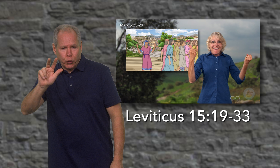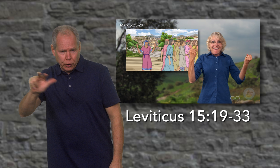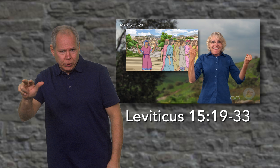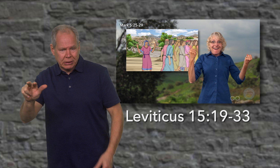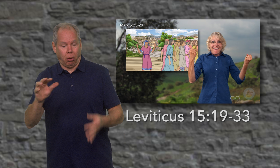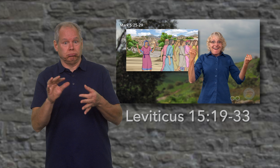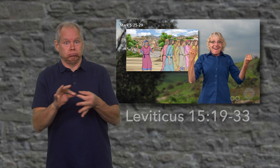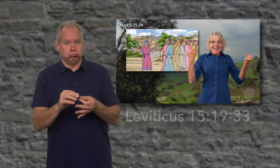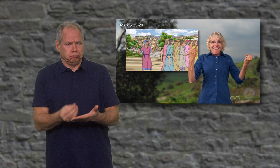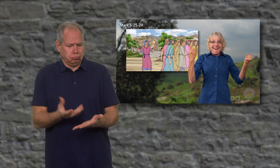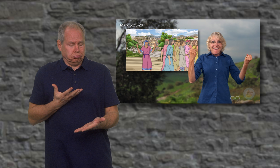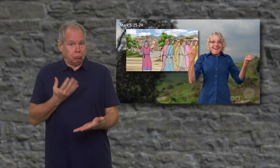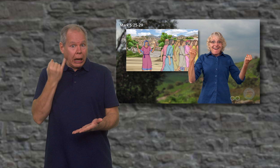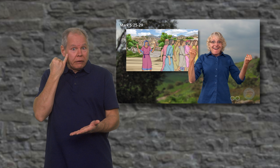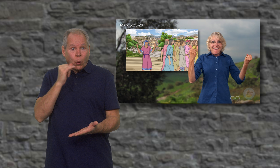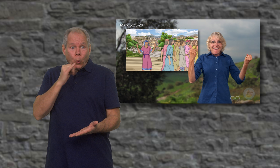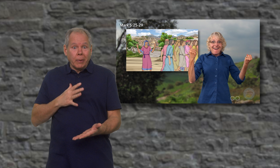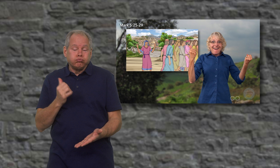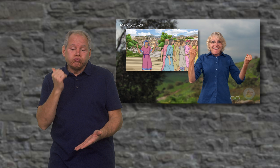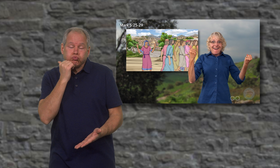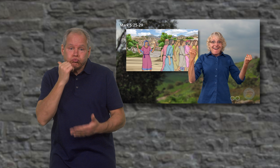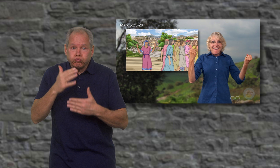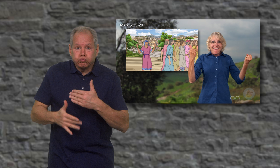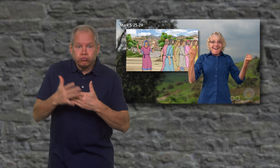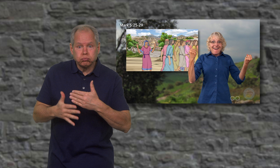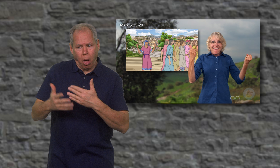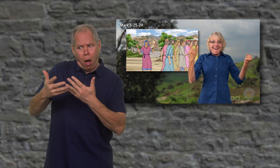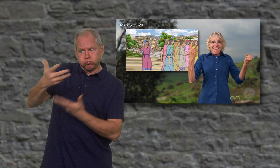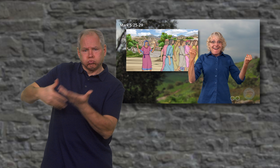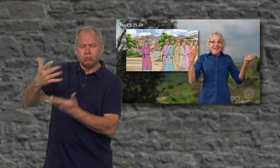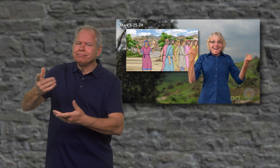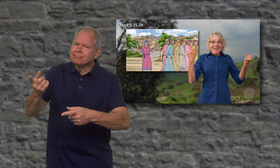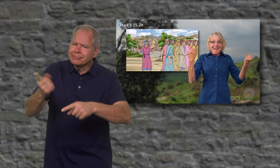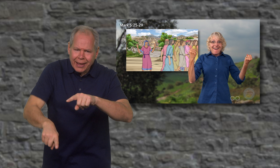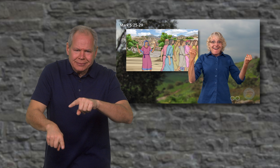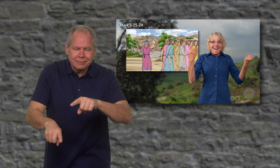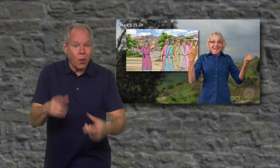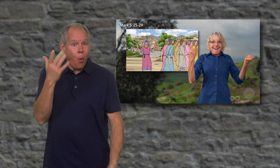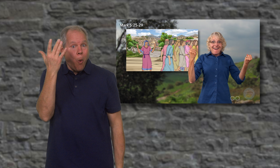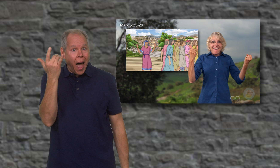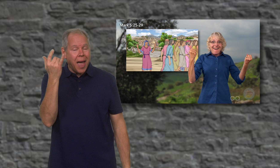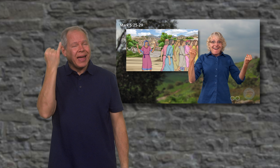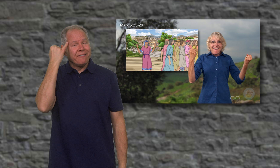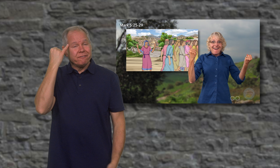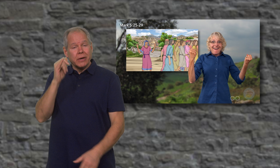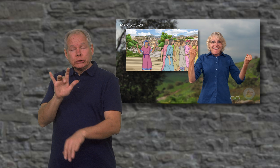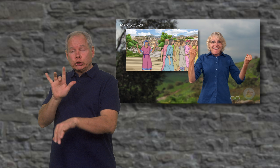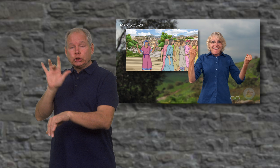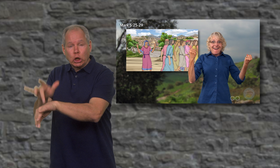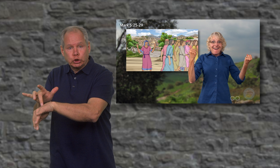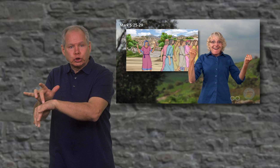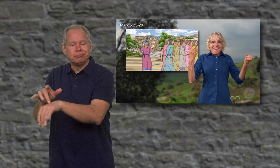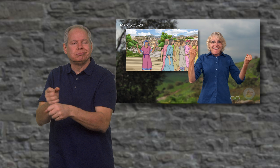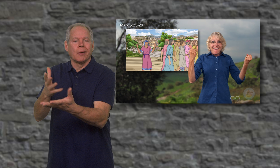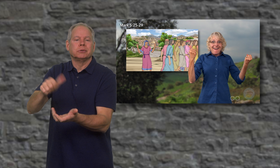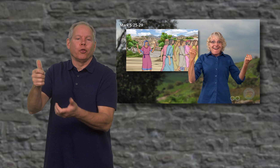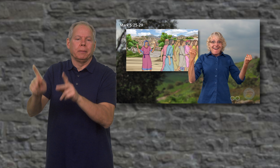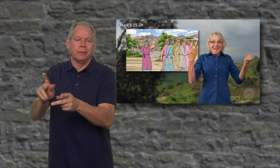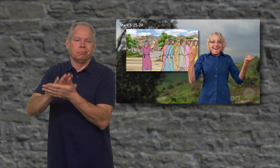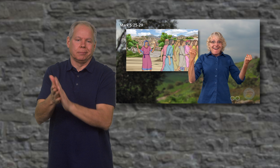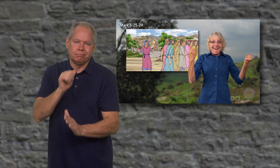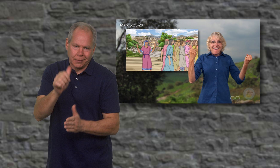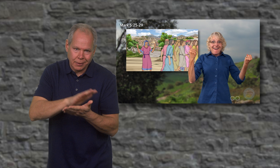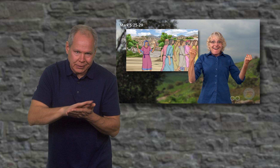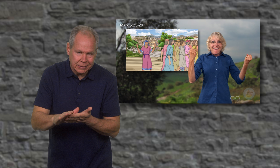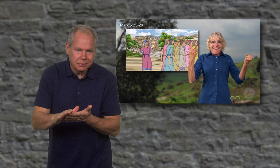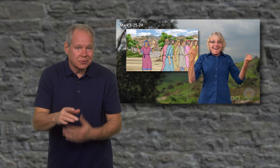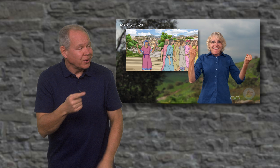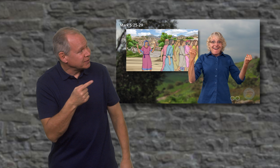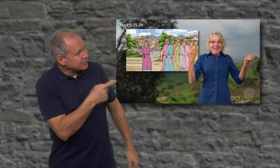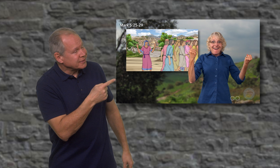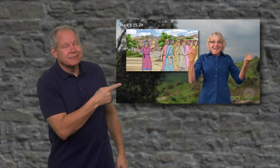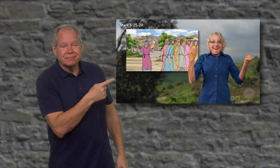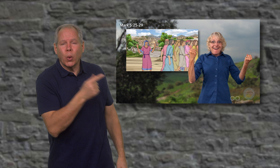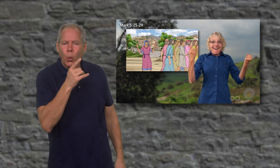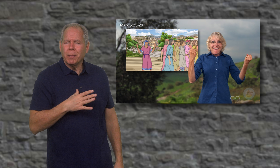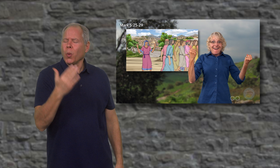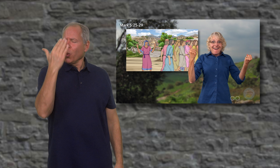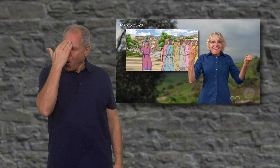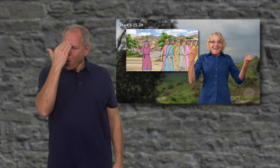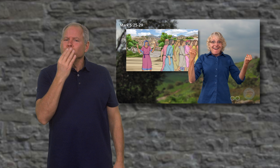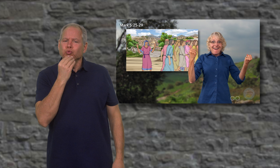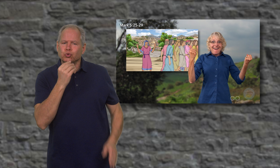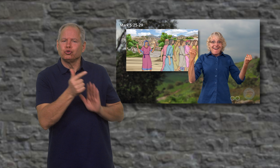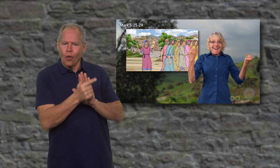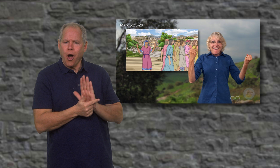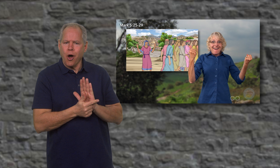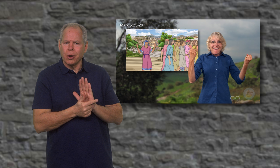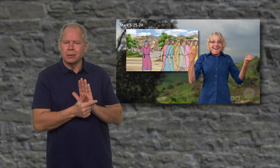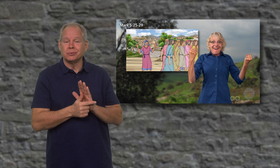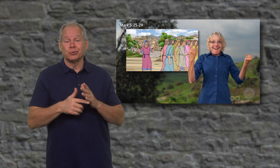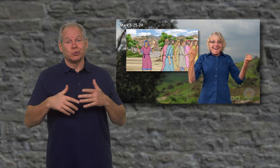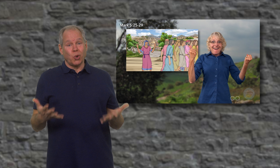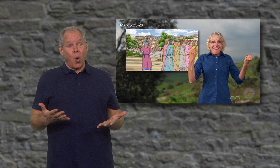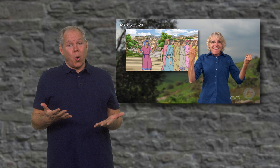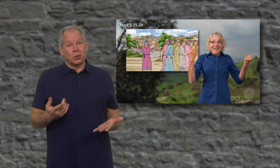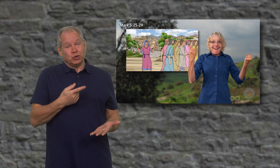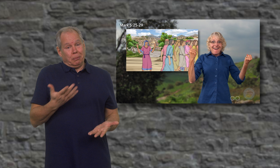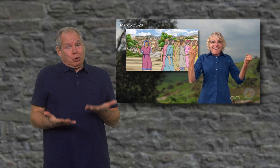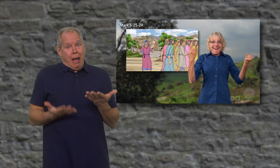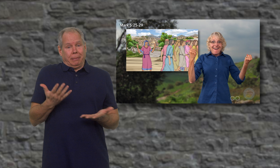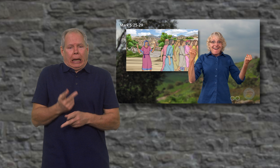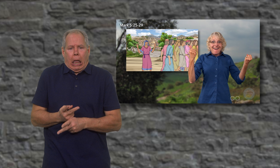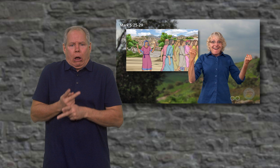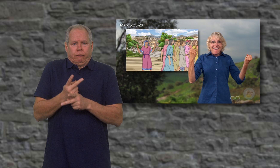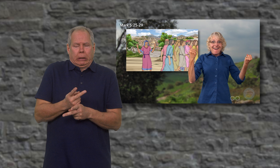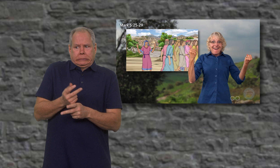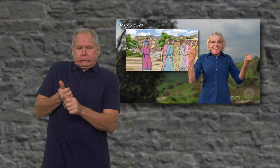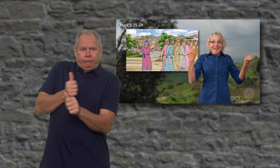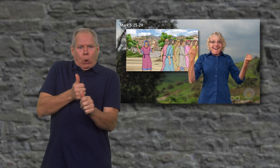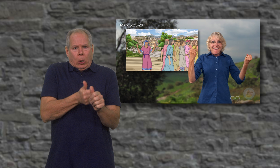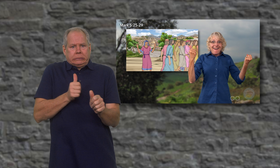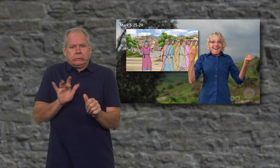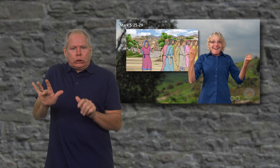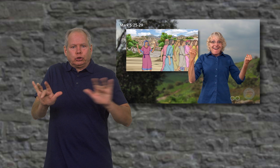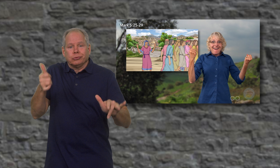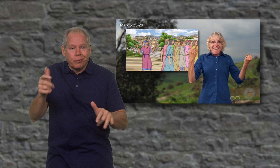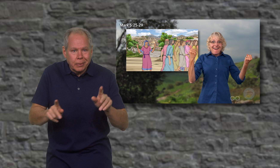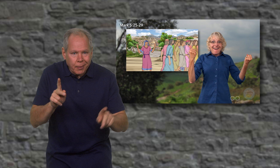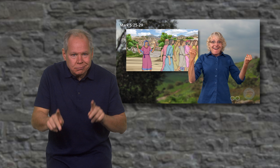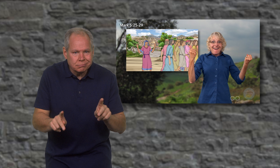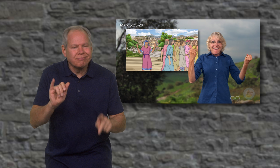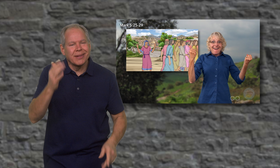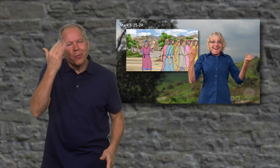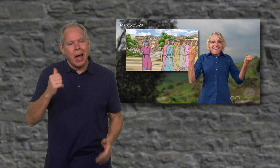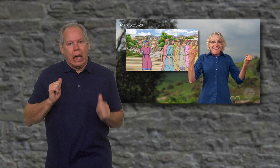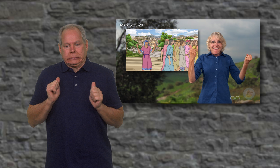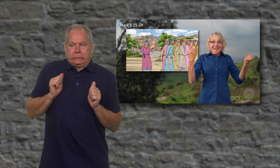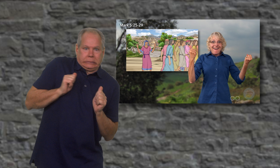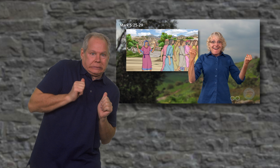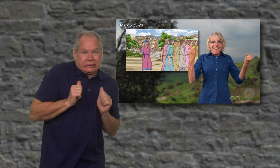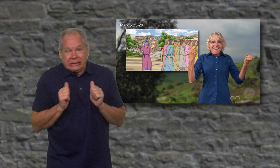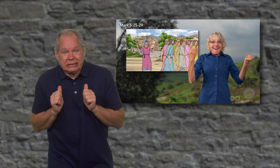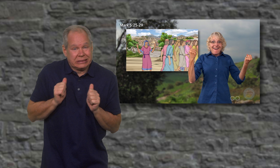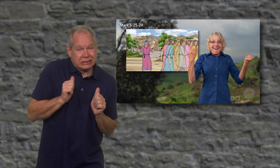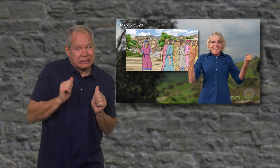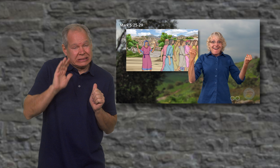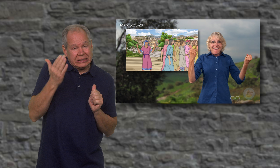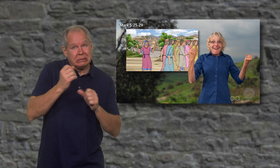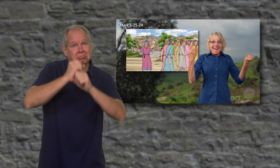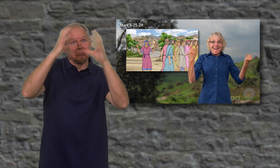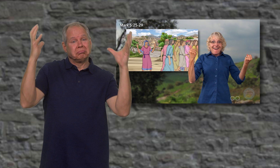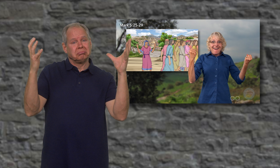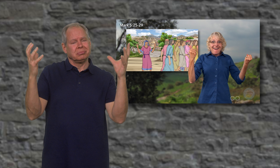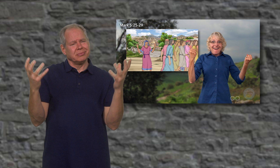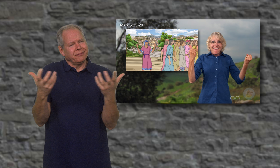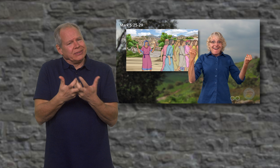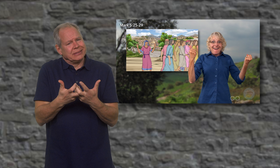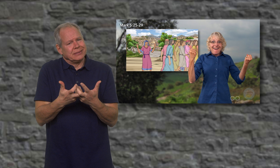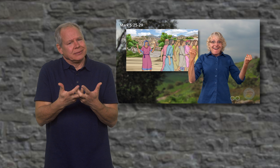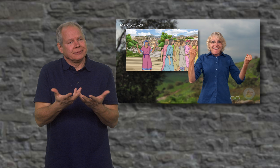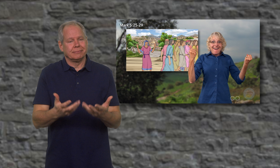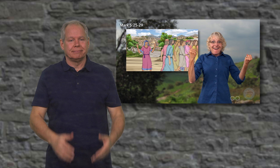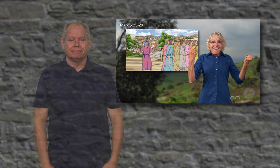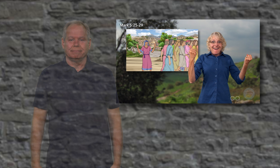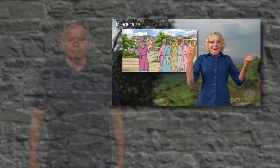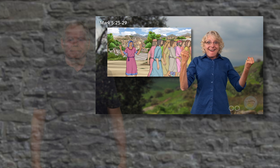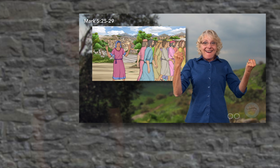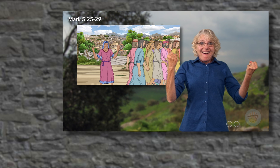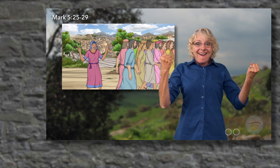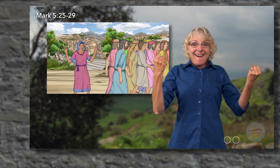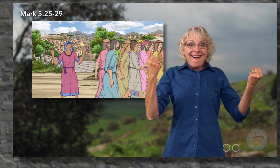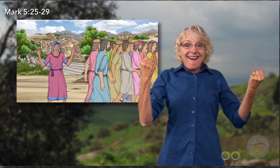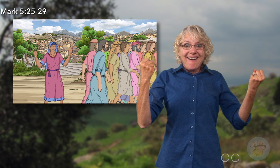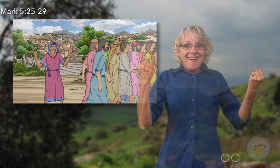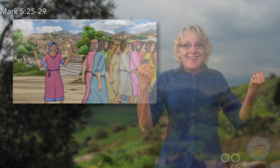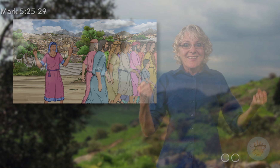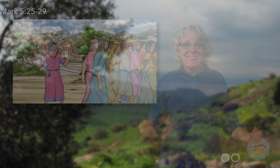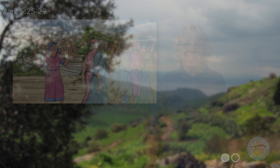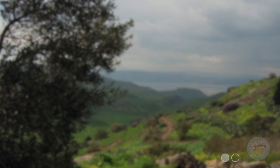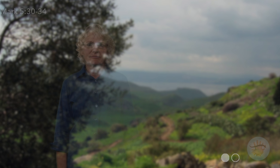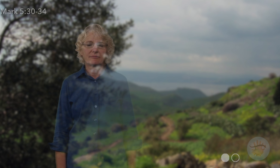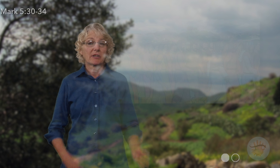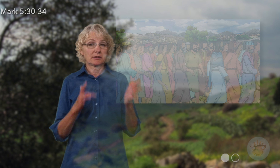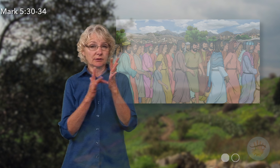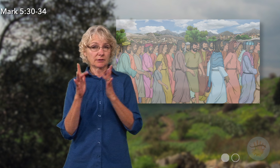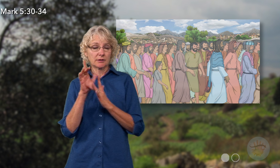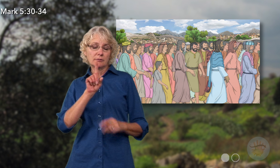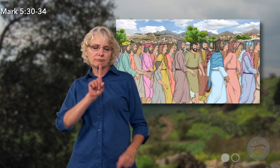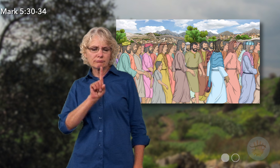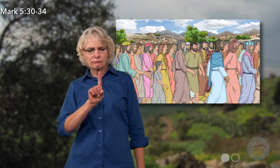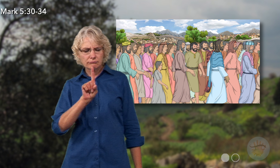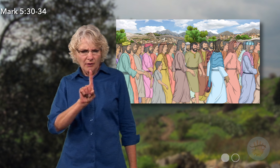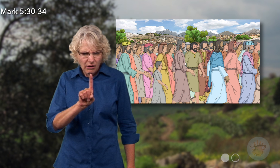Immediately her bleeding stopped, and she sensed in her body that she was healed of her affliction.